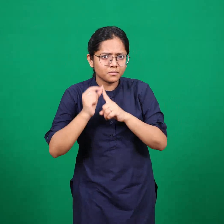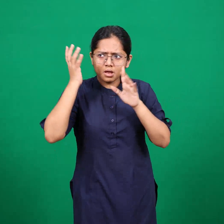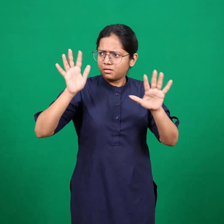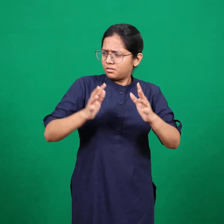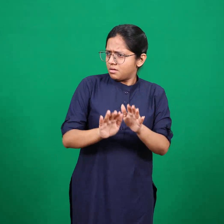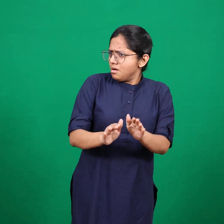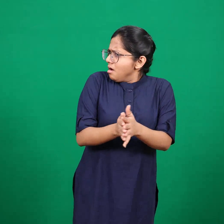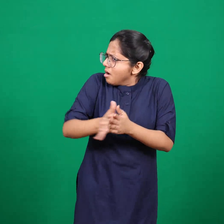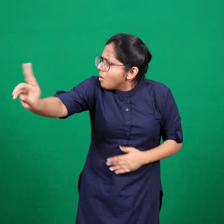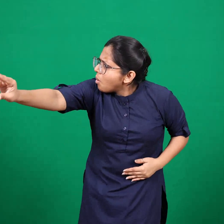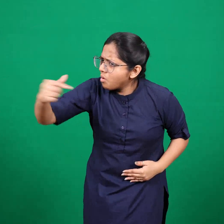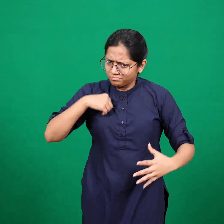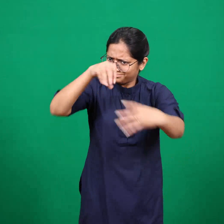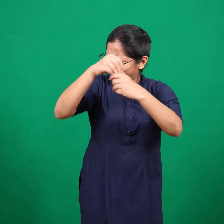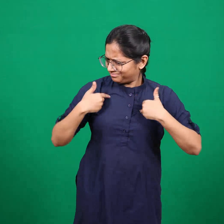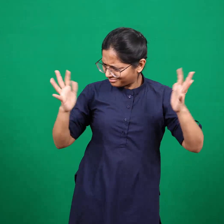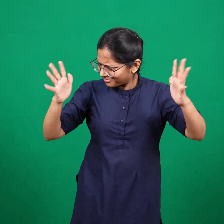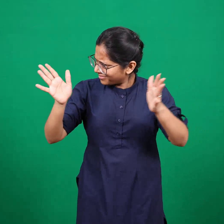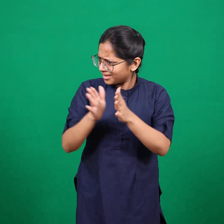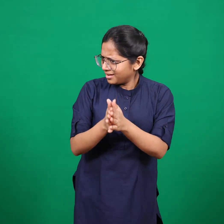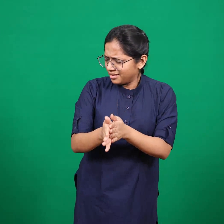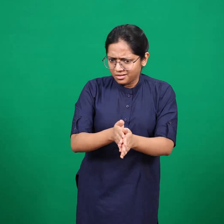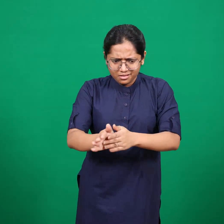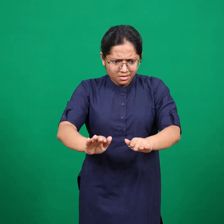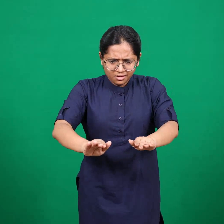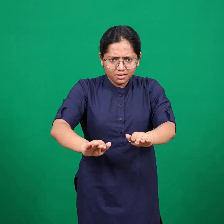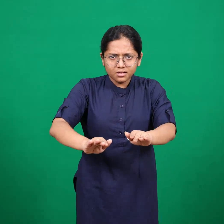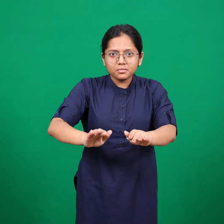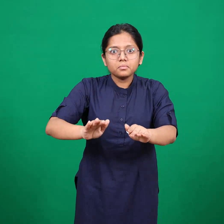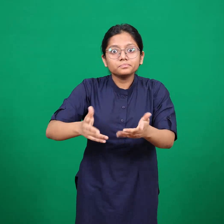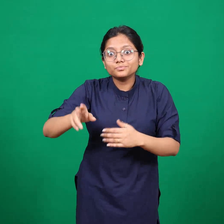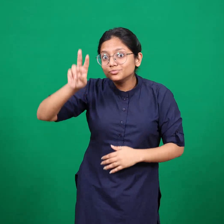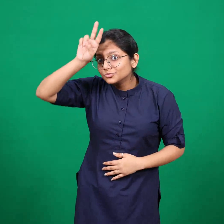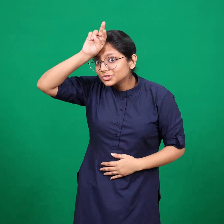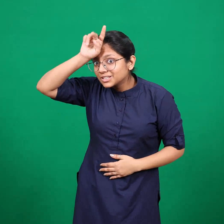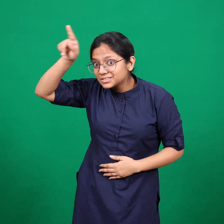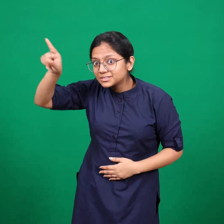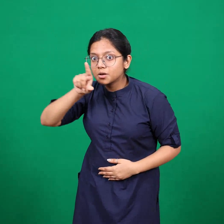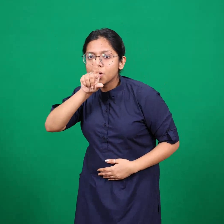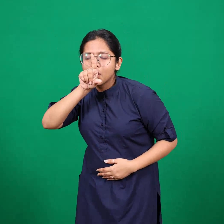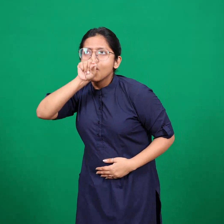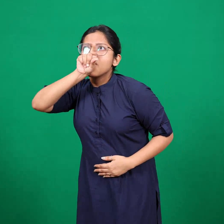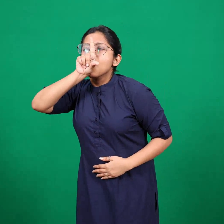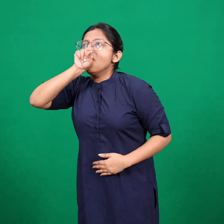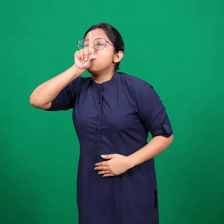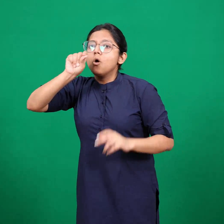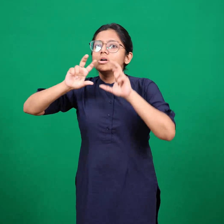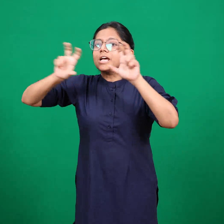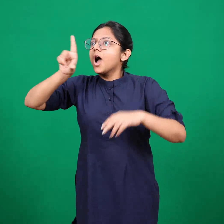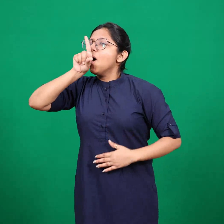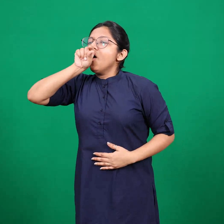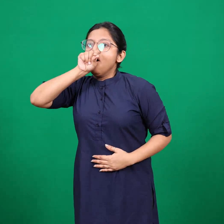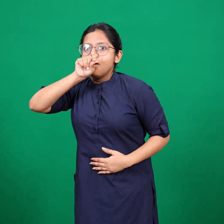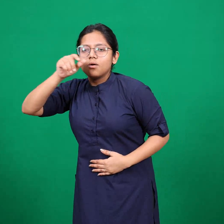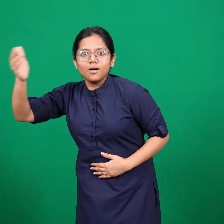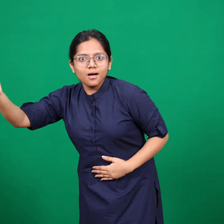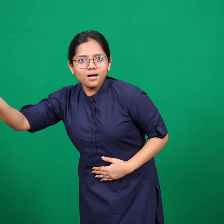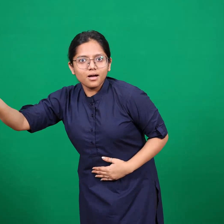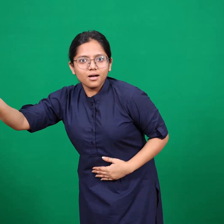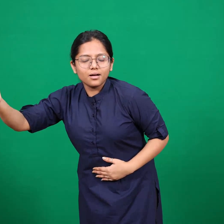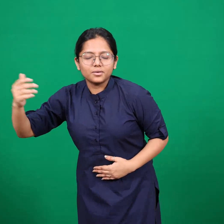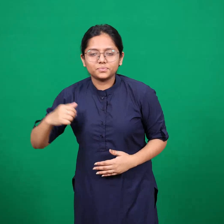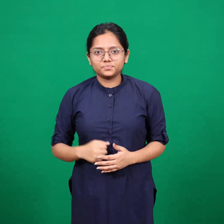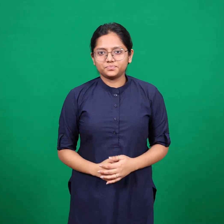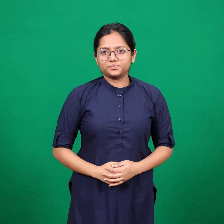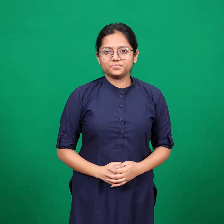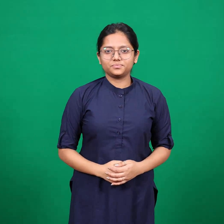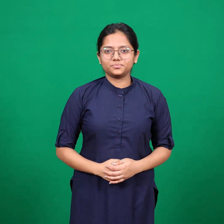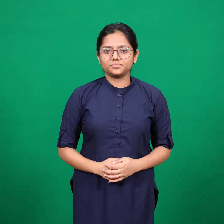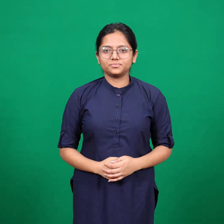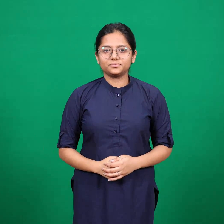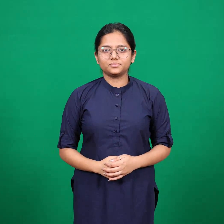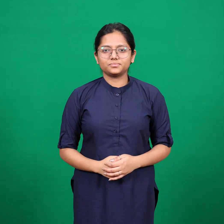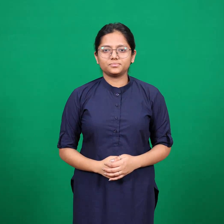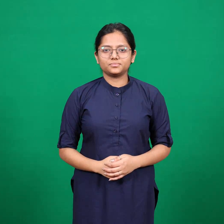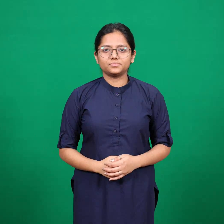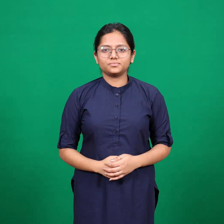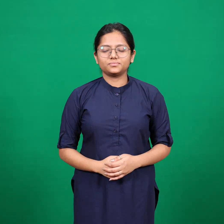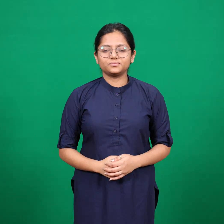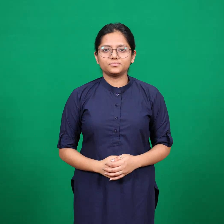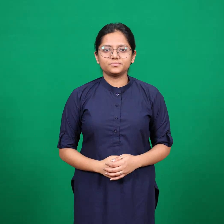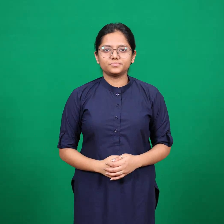Peter denied it once more, and immediately a rooster crowed.